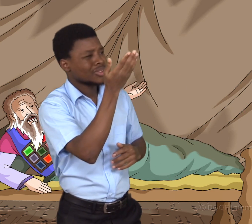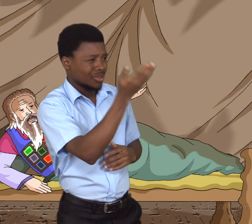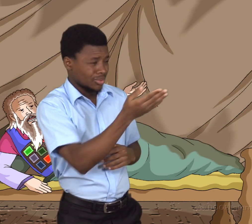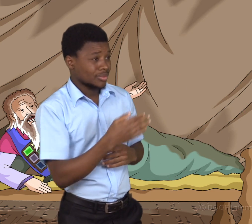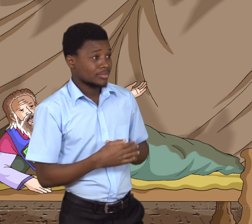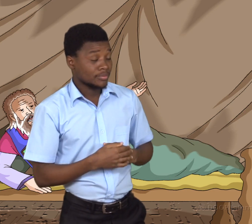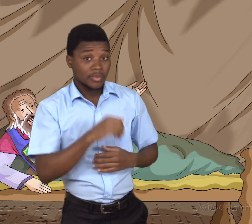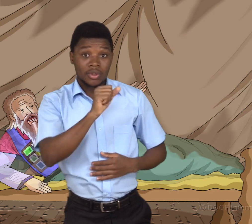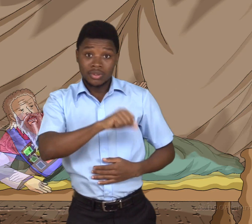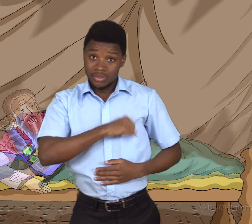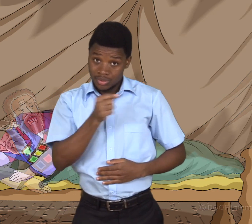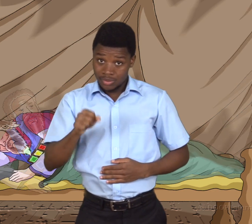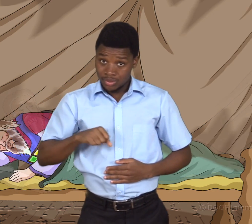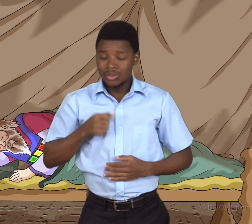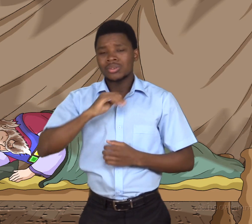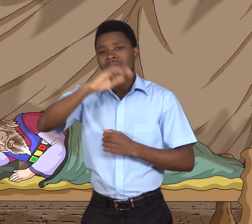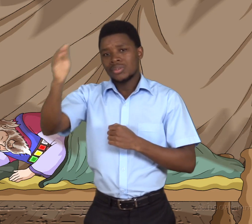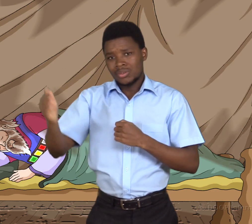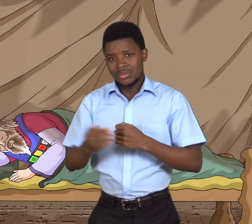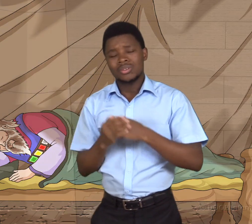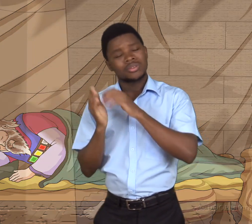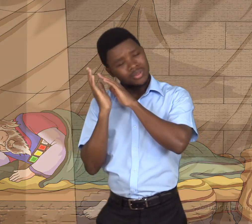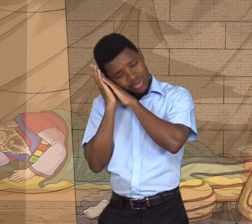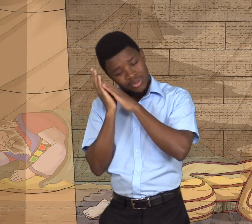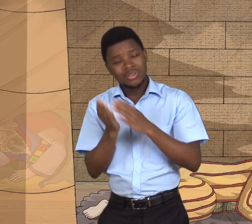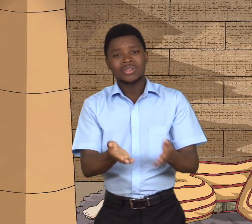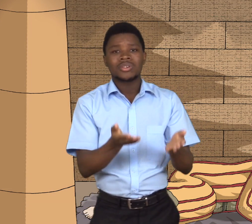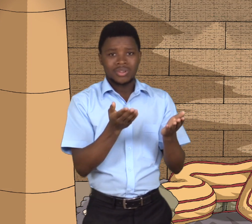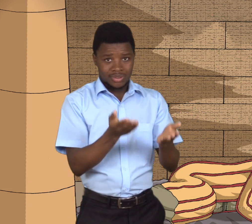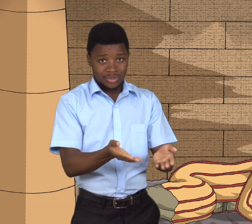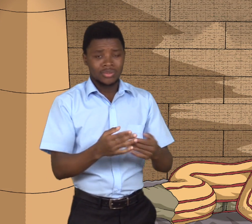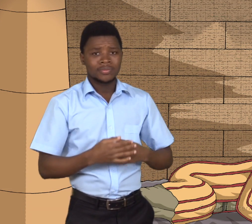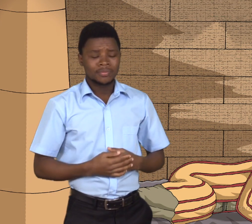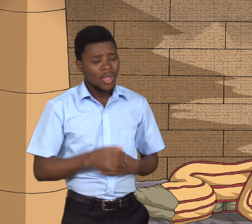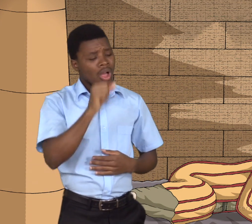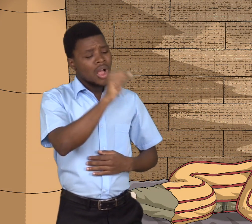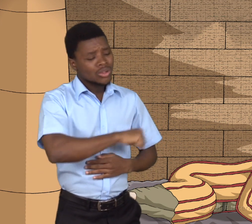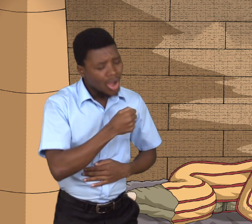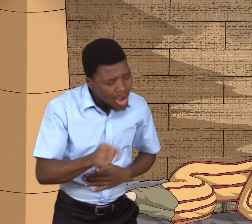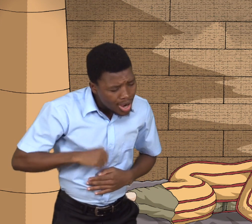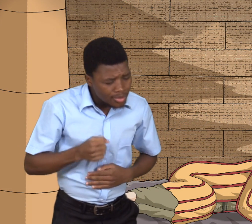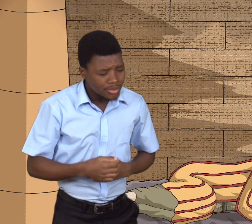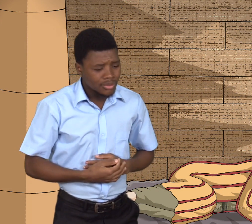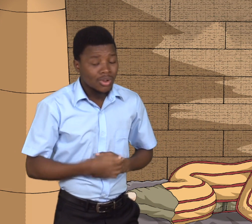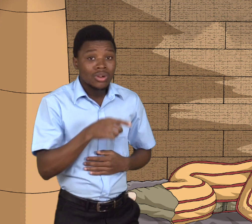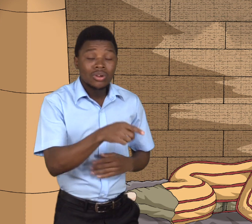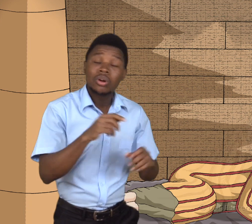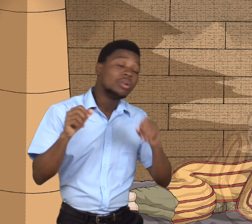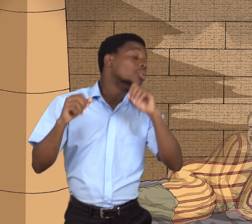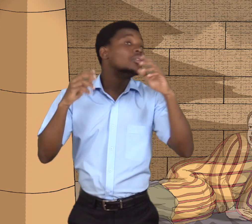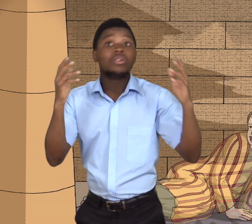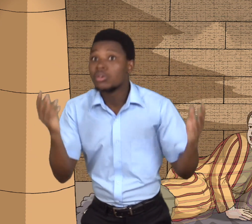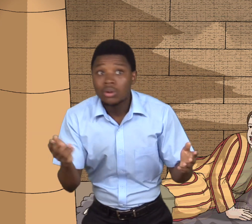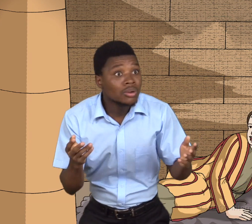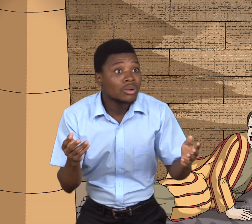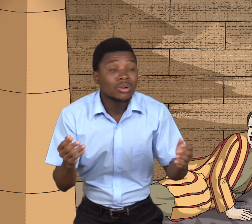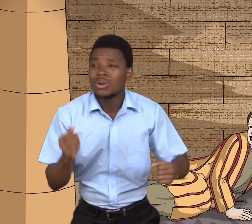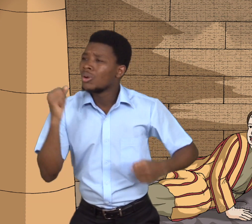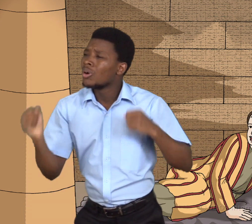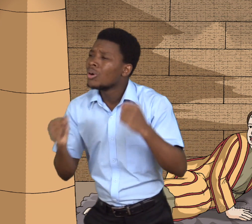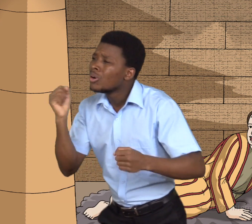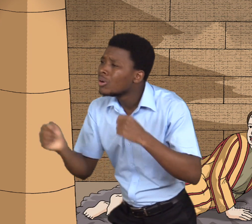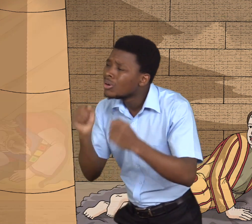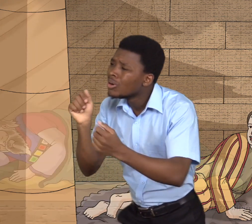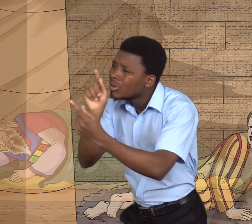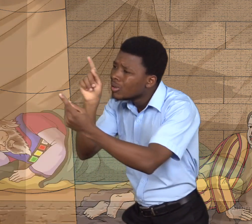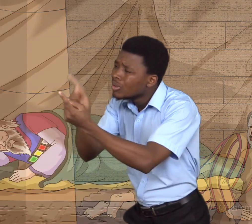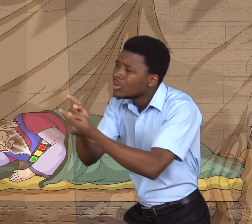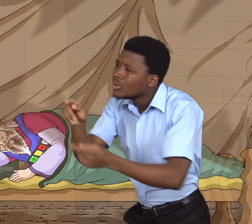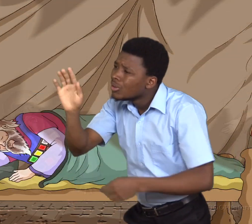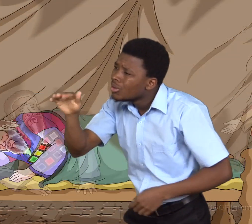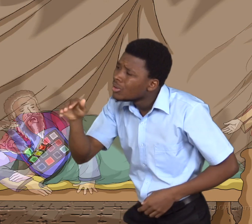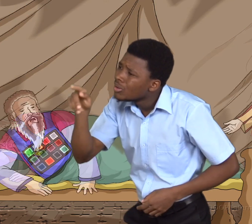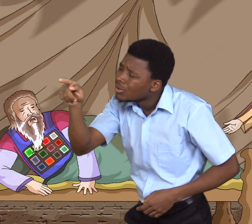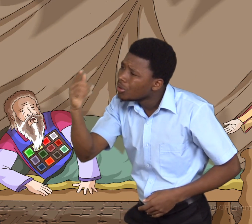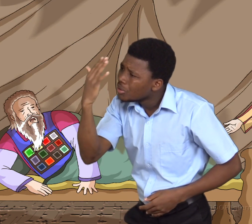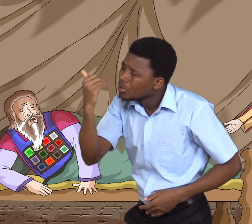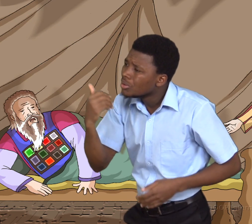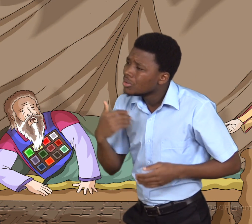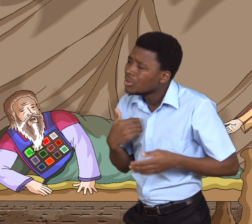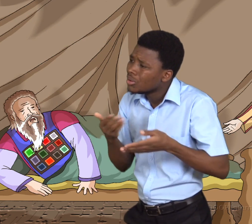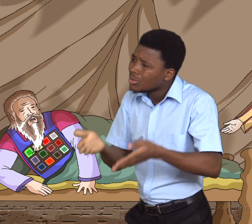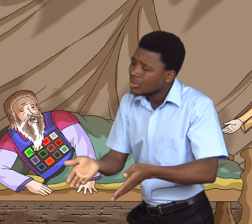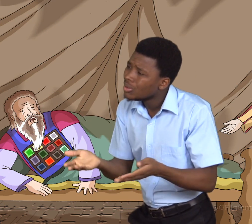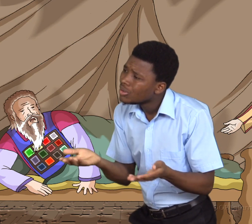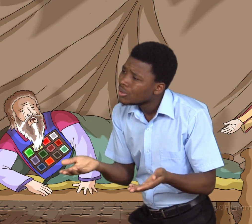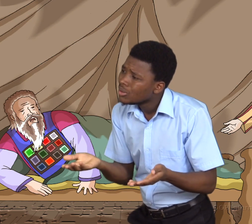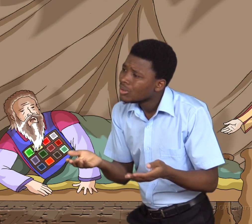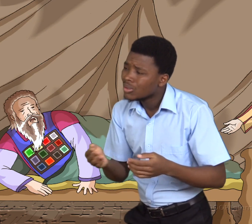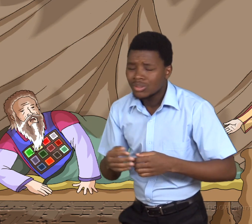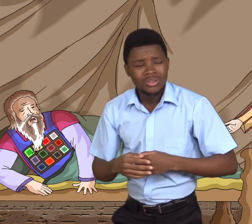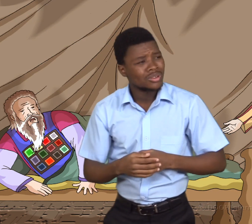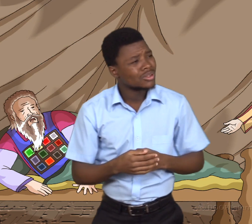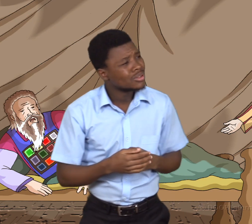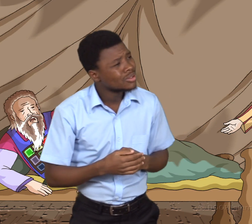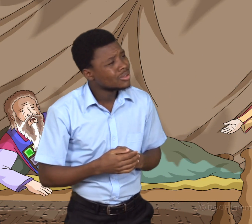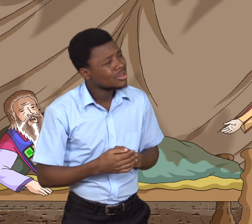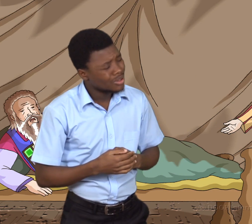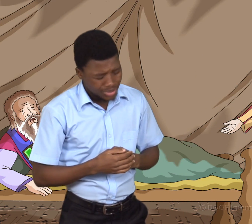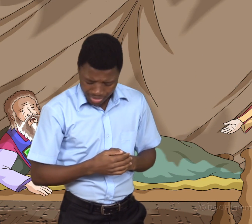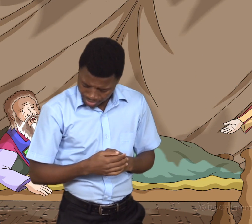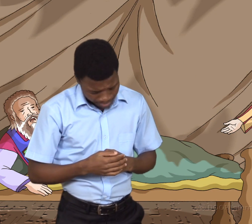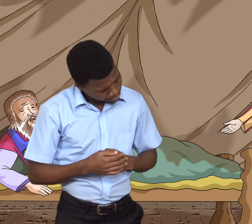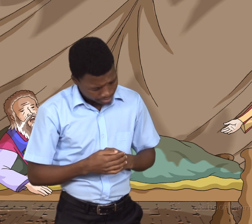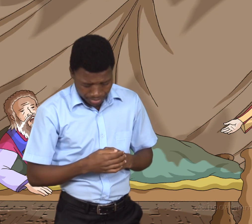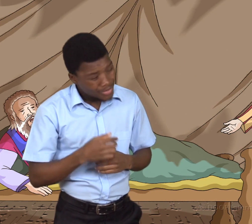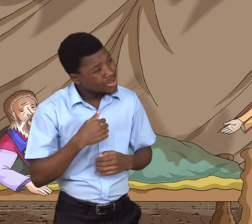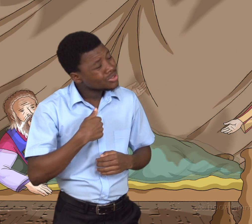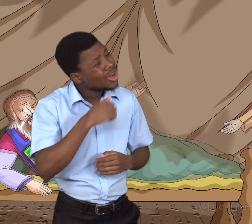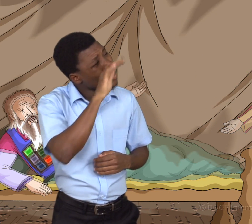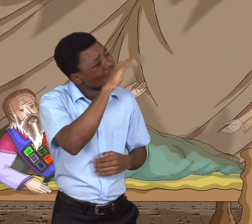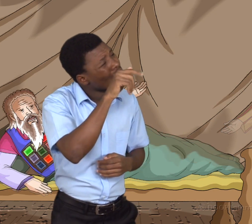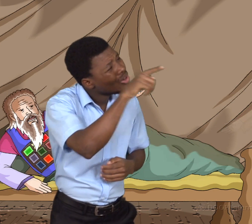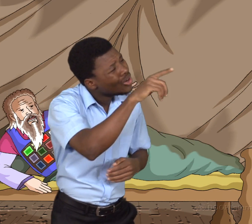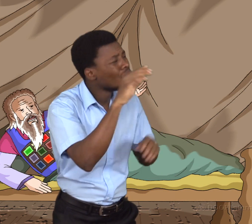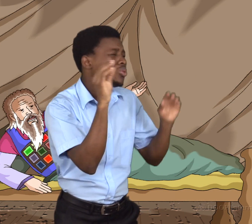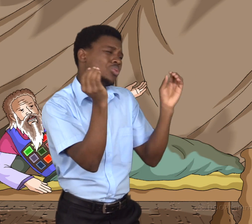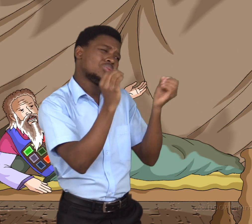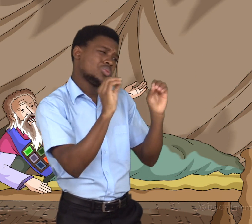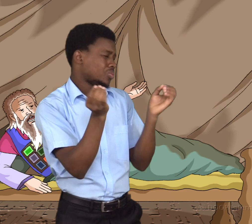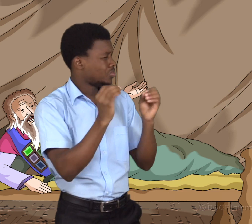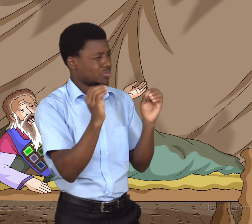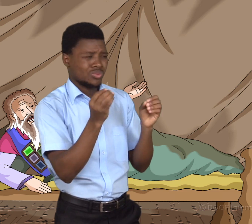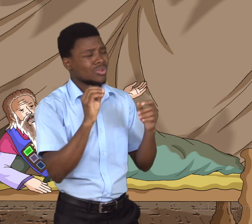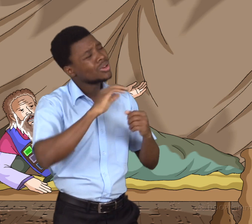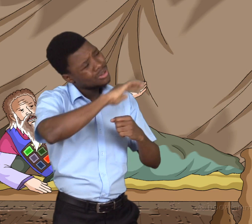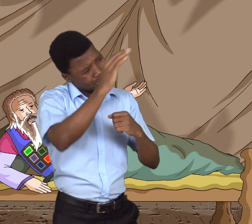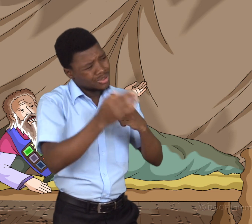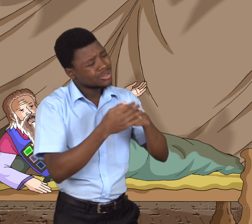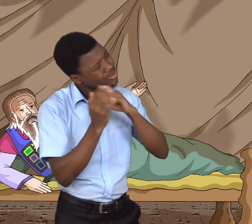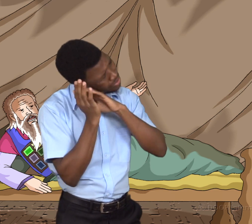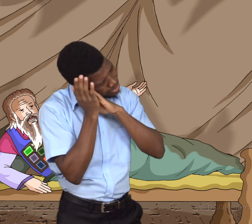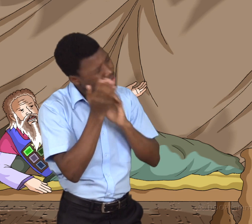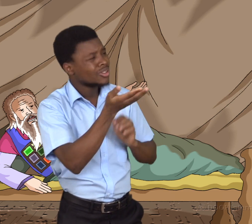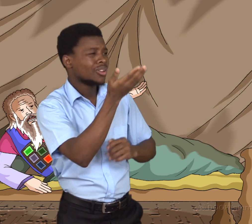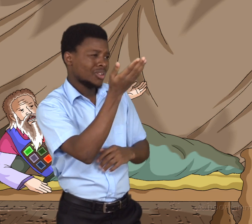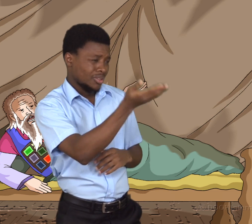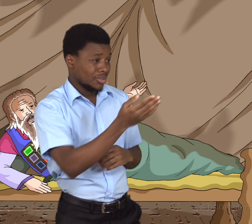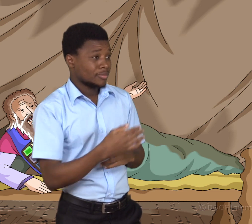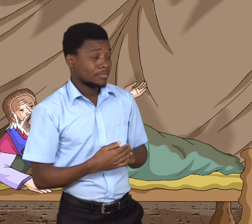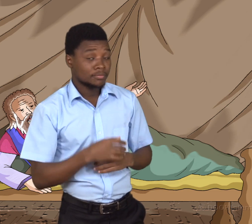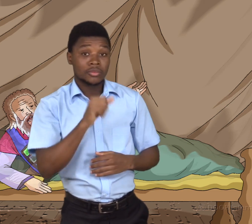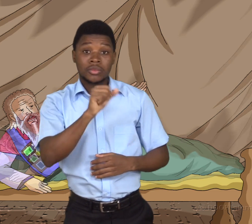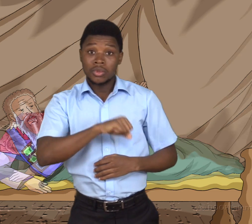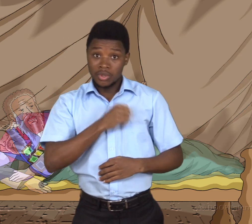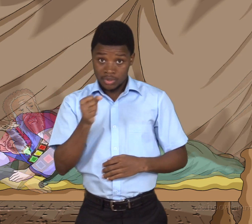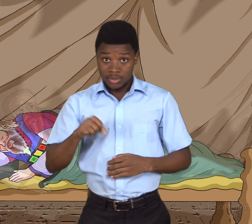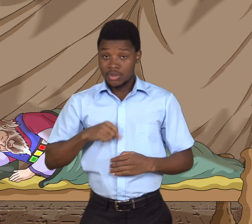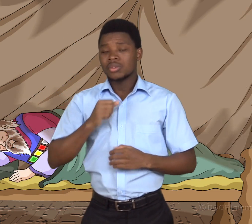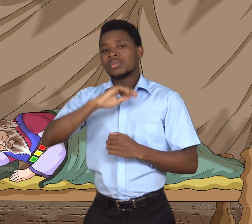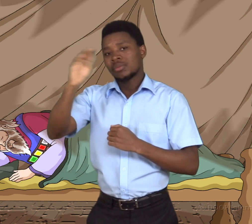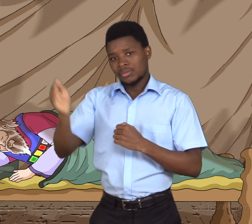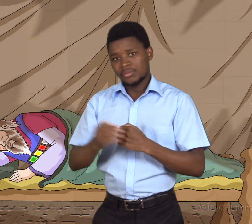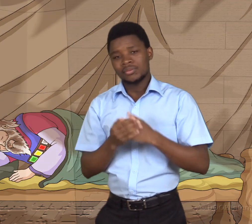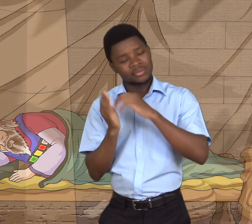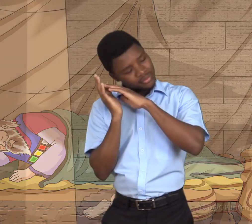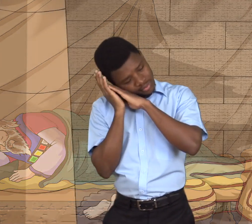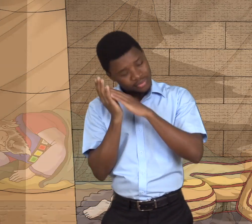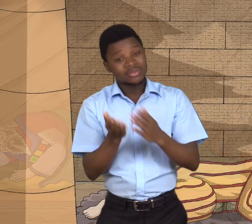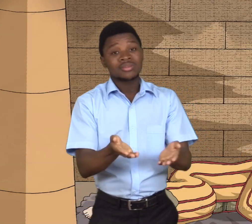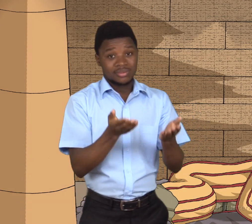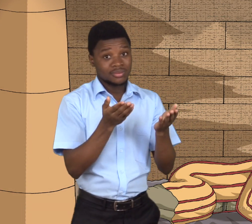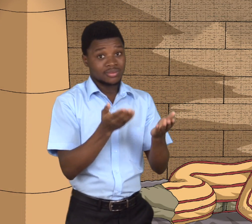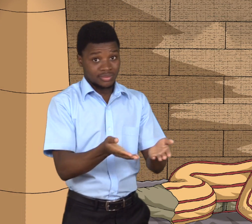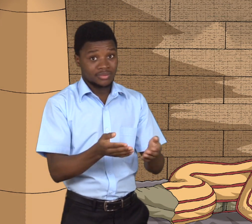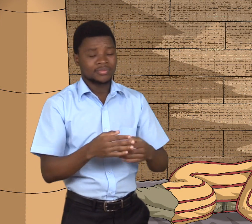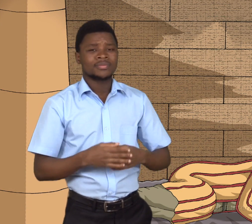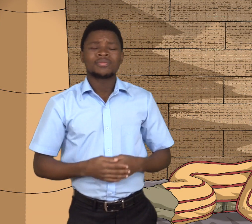So he went and lay down. Once again the LORD called, “Samuel!” So Samuel got up, went to Eli, and said, “Here I am, for you have called me.”